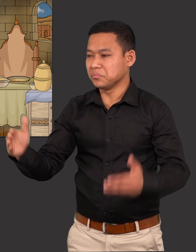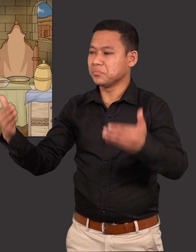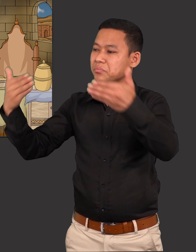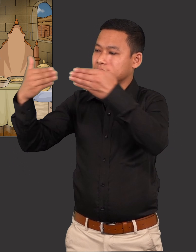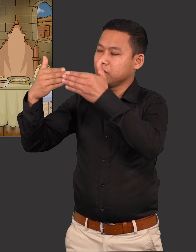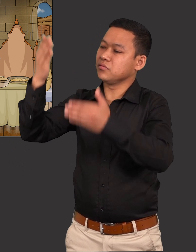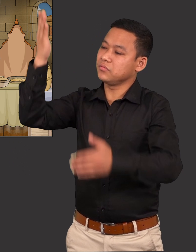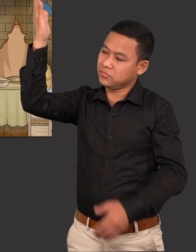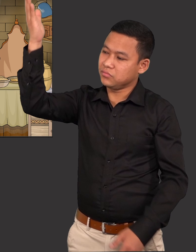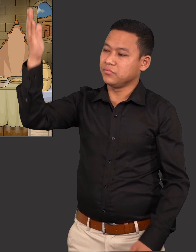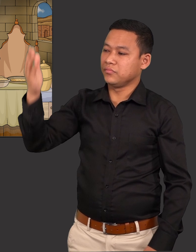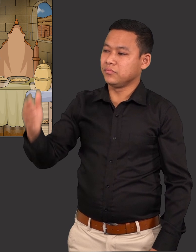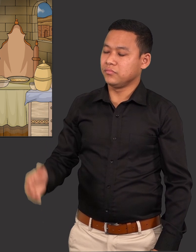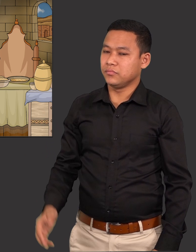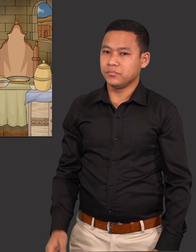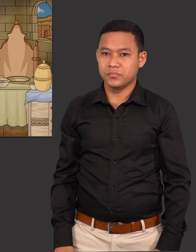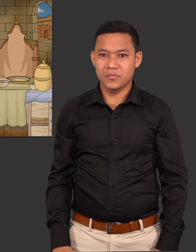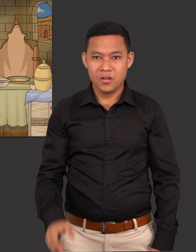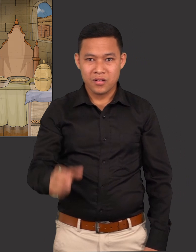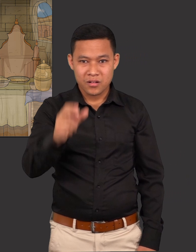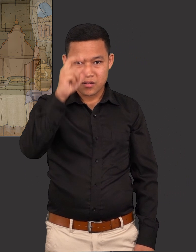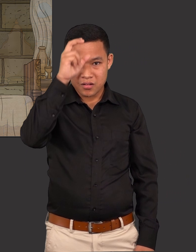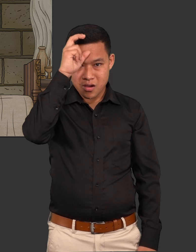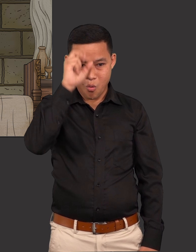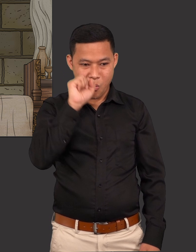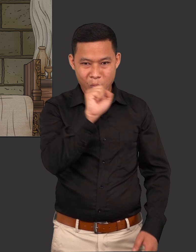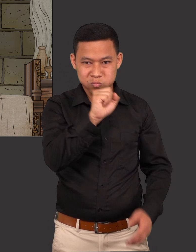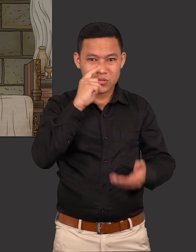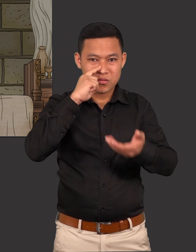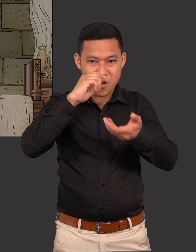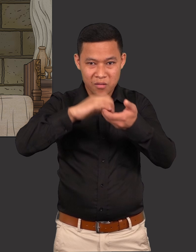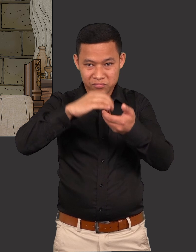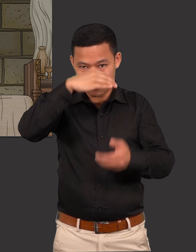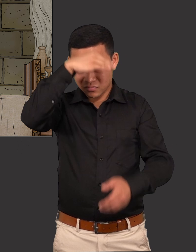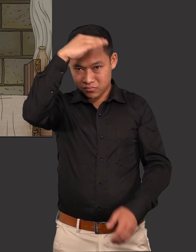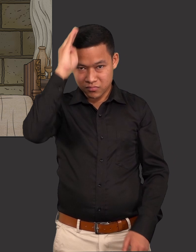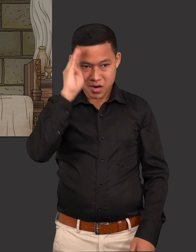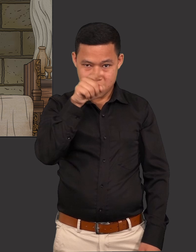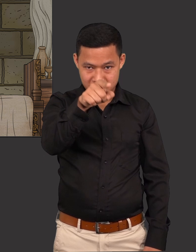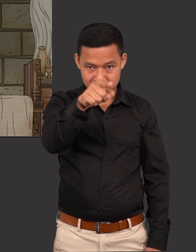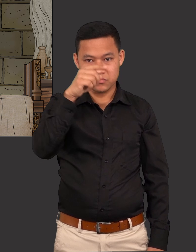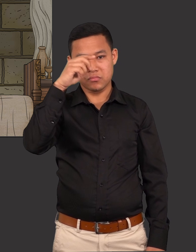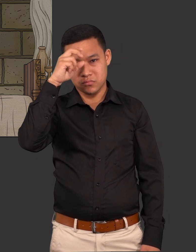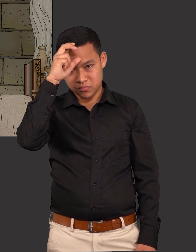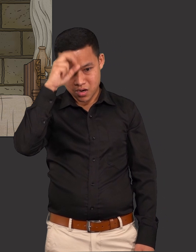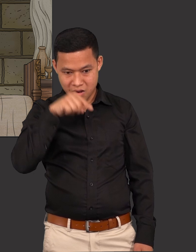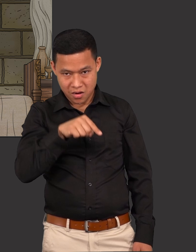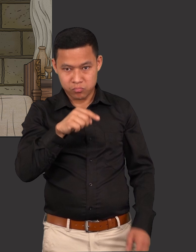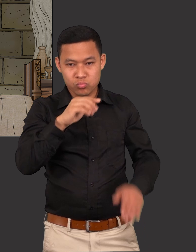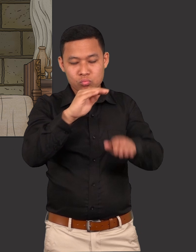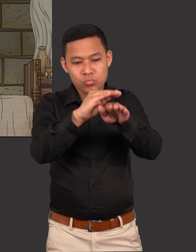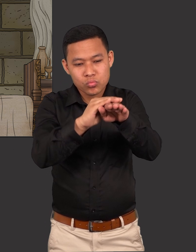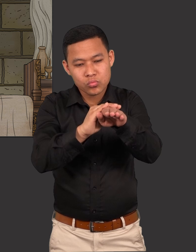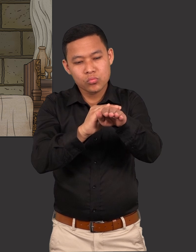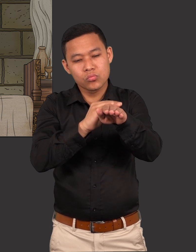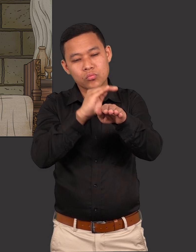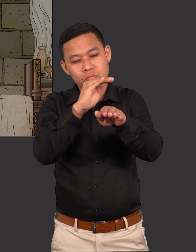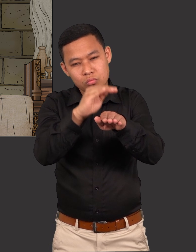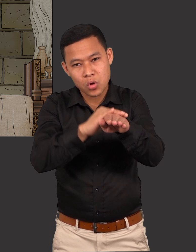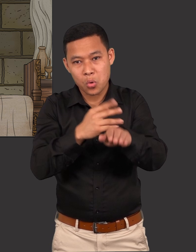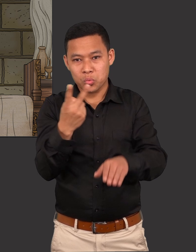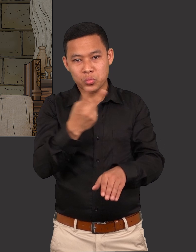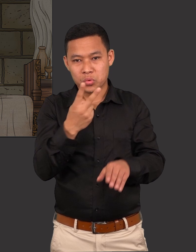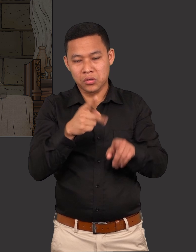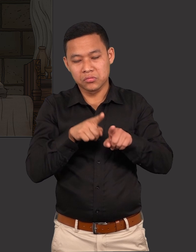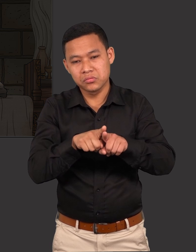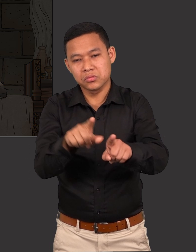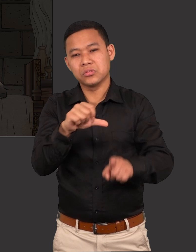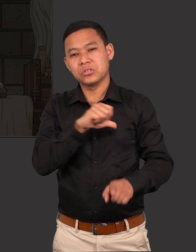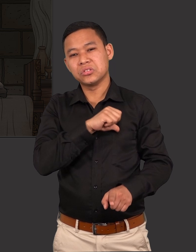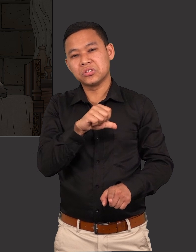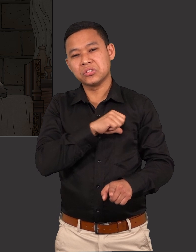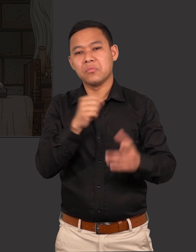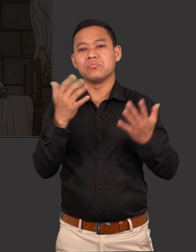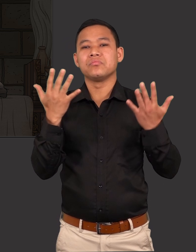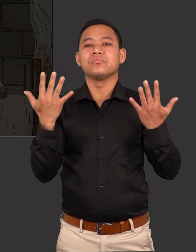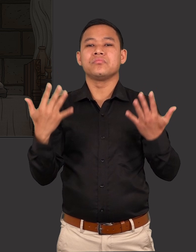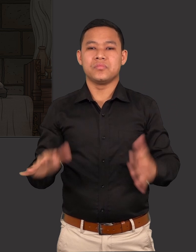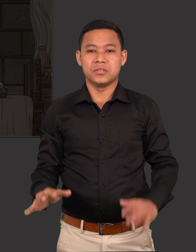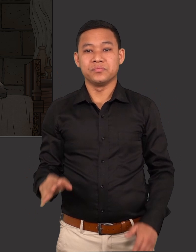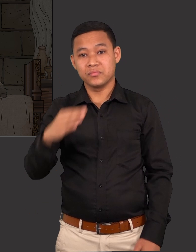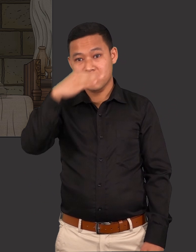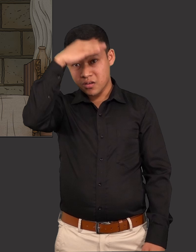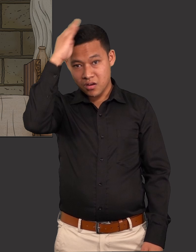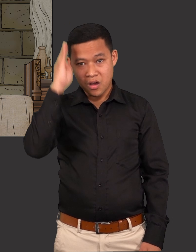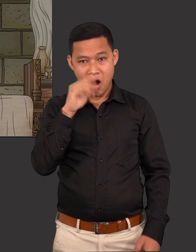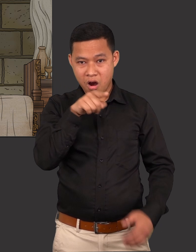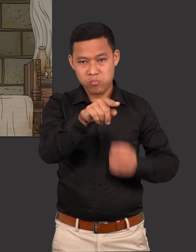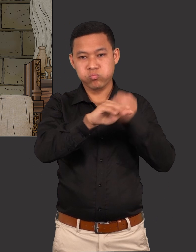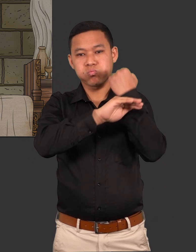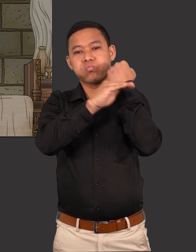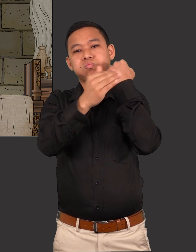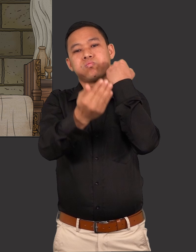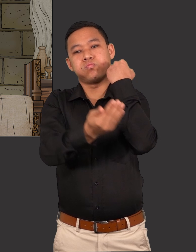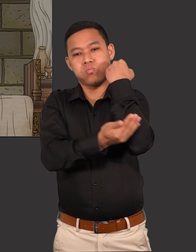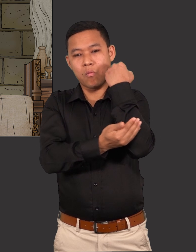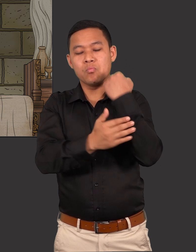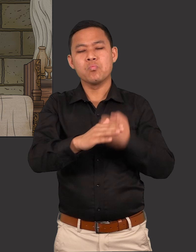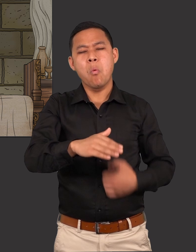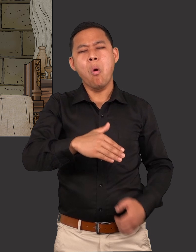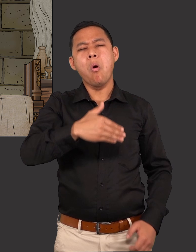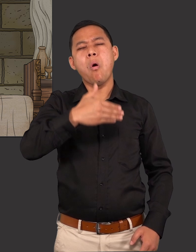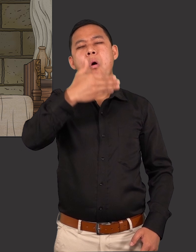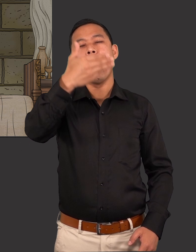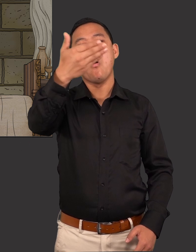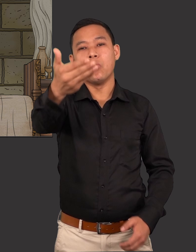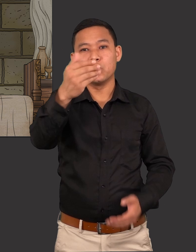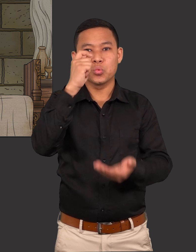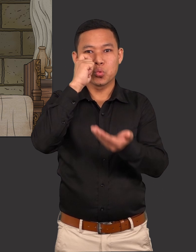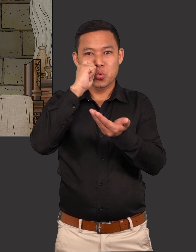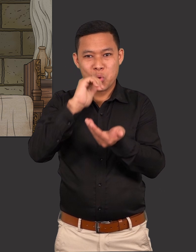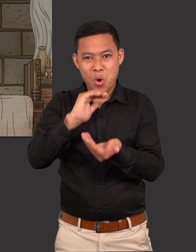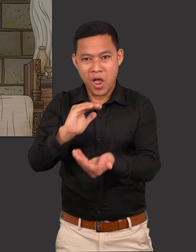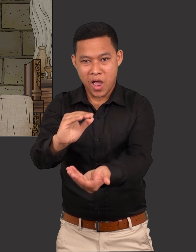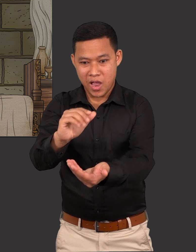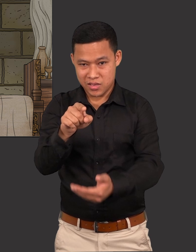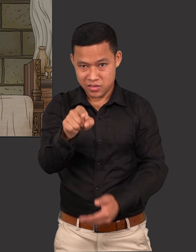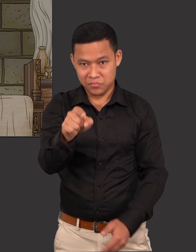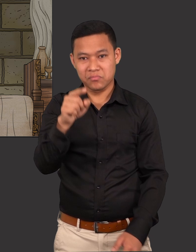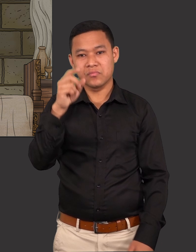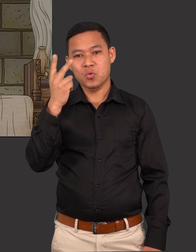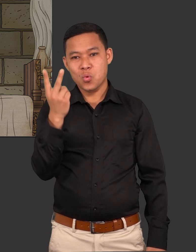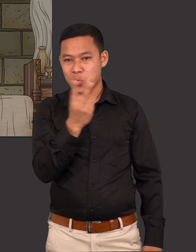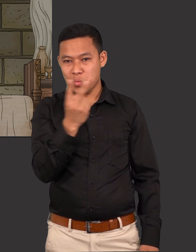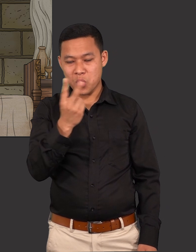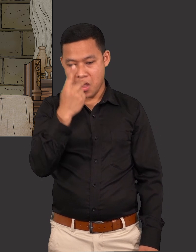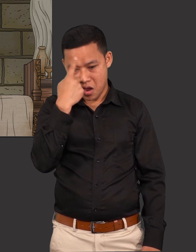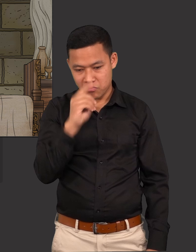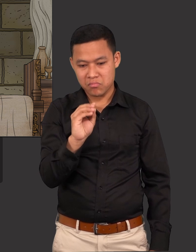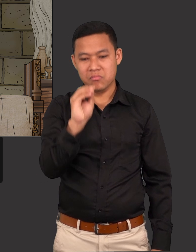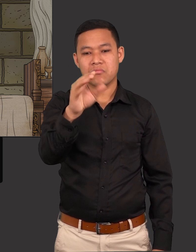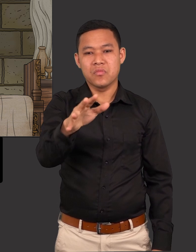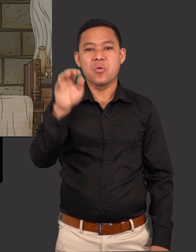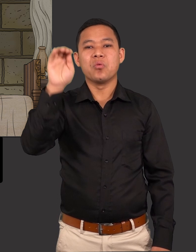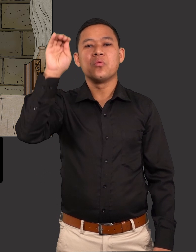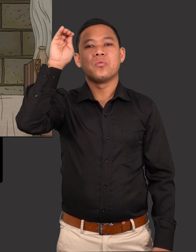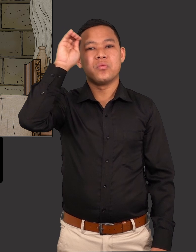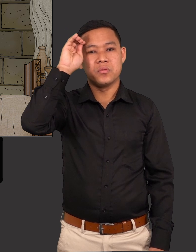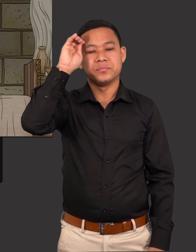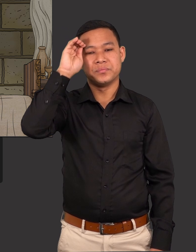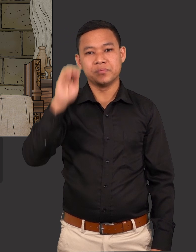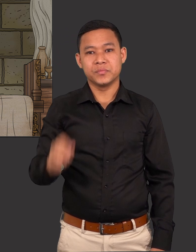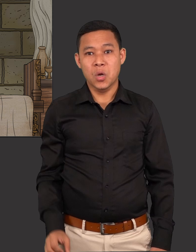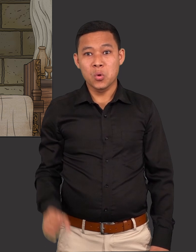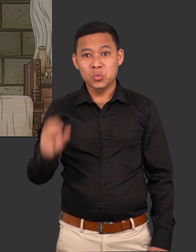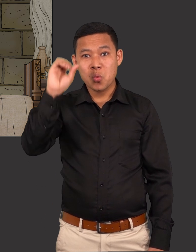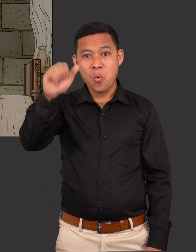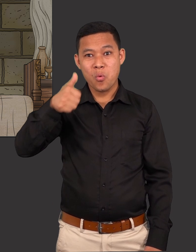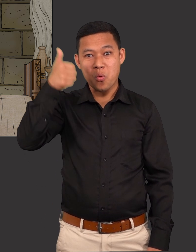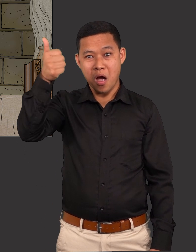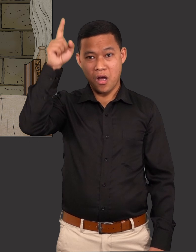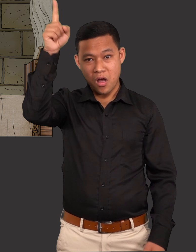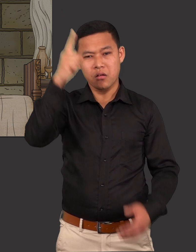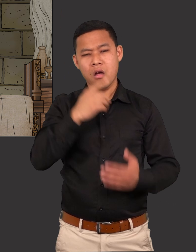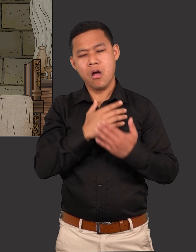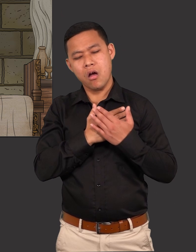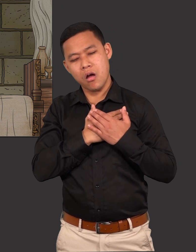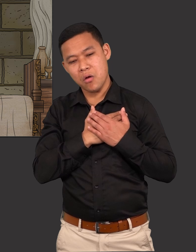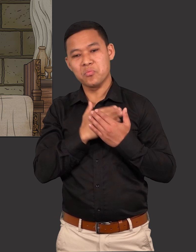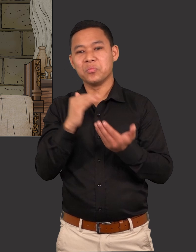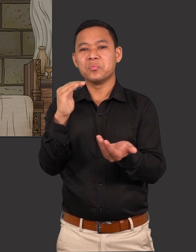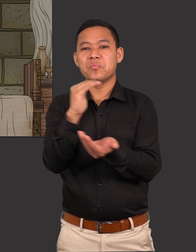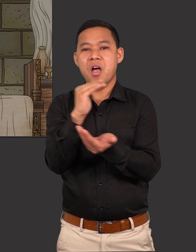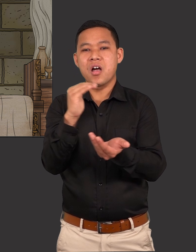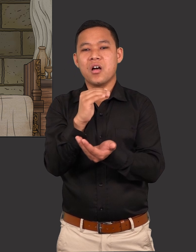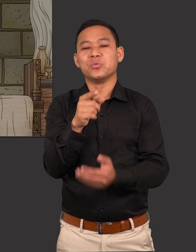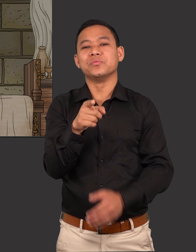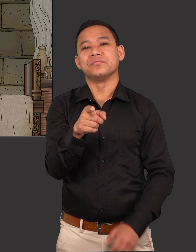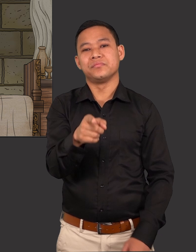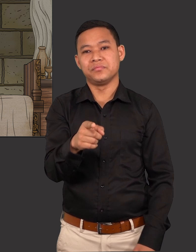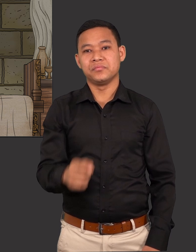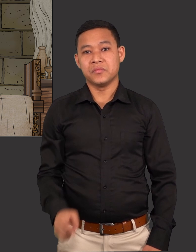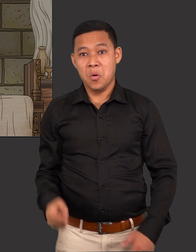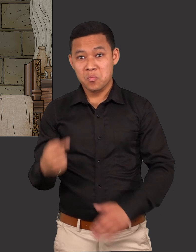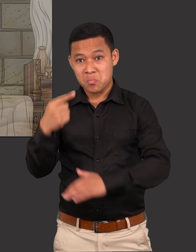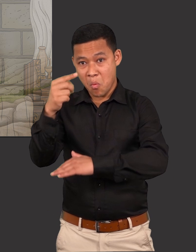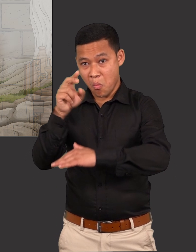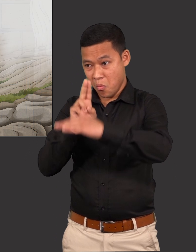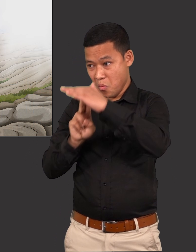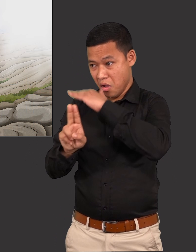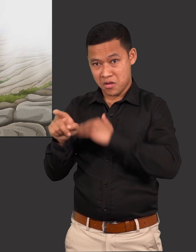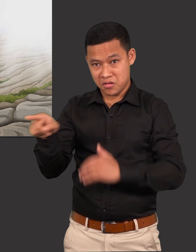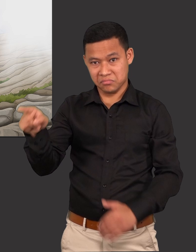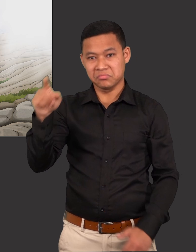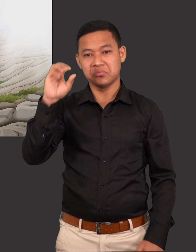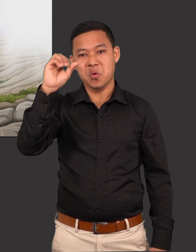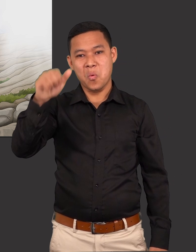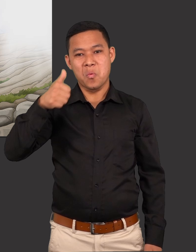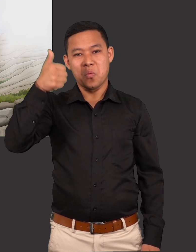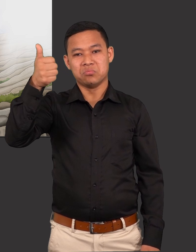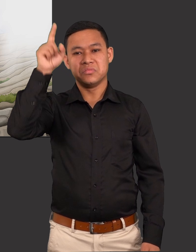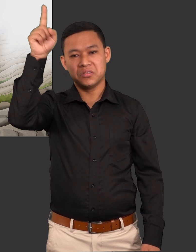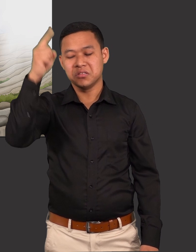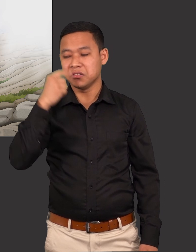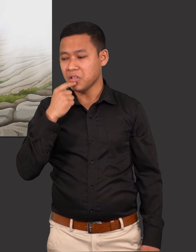Then David comforted his wife Bathsheba, and he went to her and lay with her. So she gave birth to a son, and they named him Solomon.